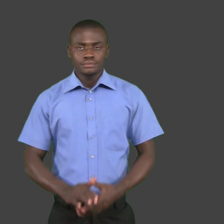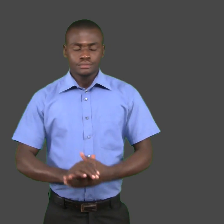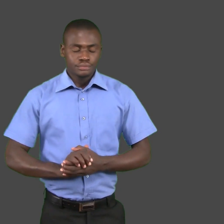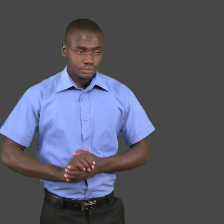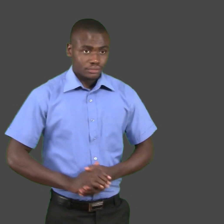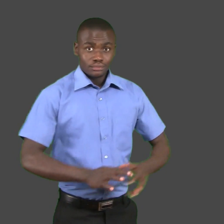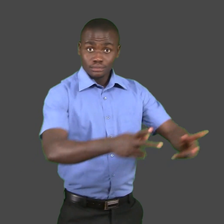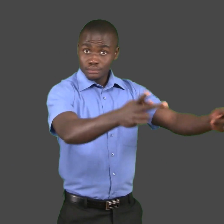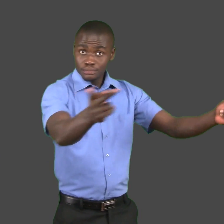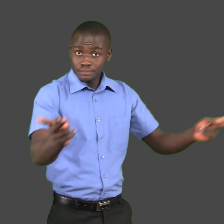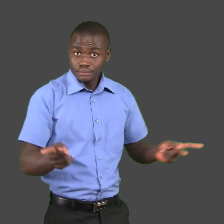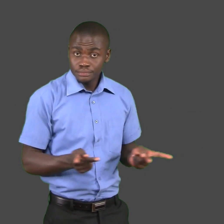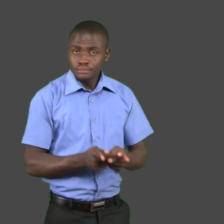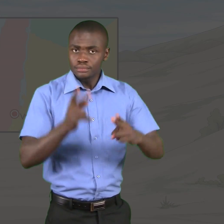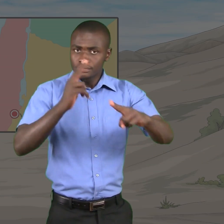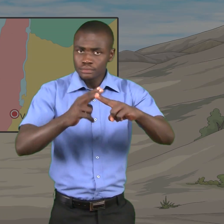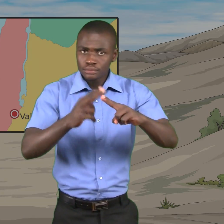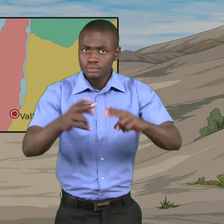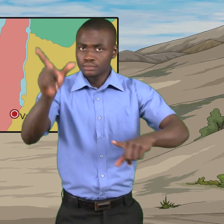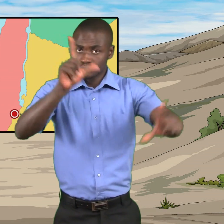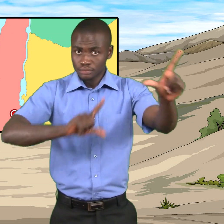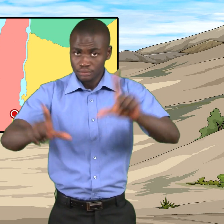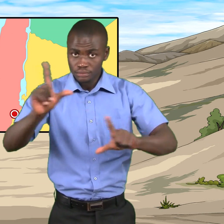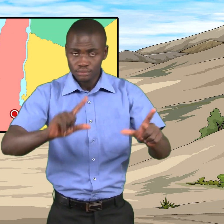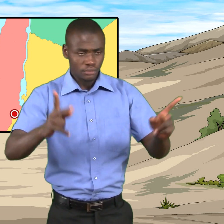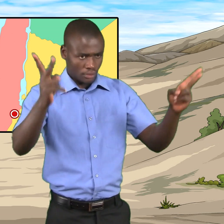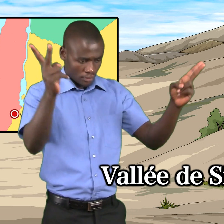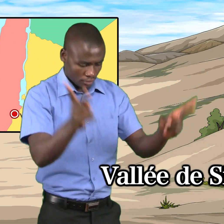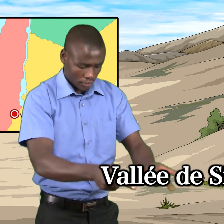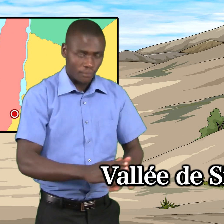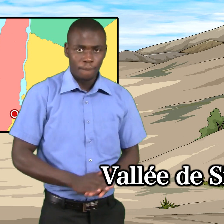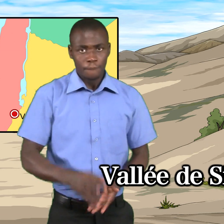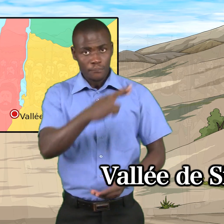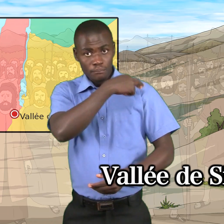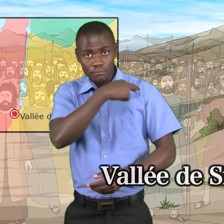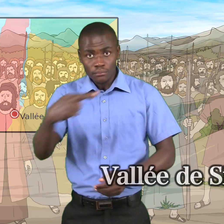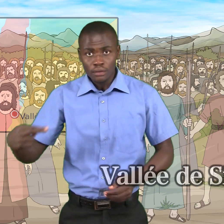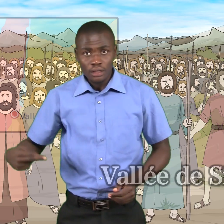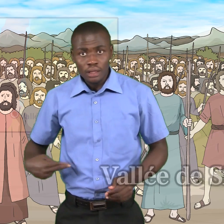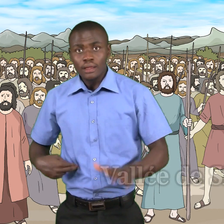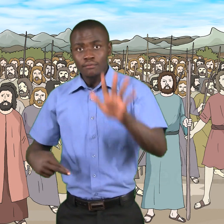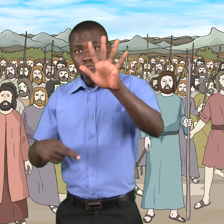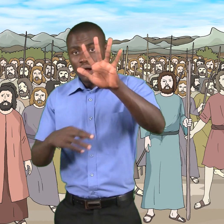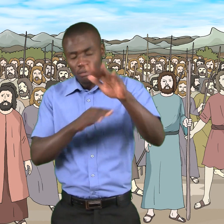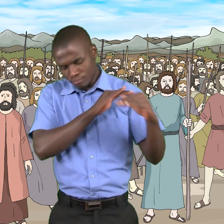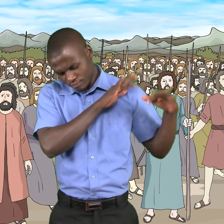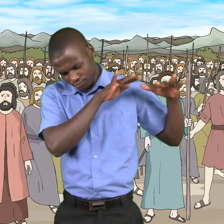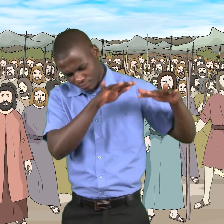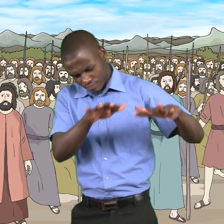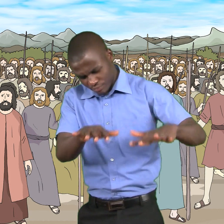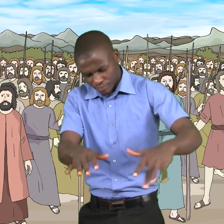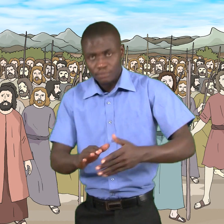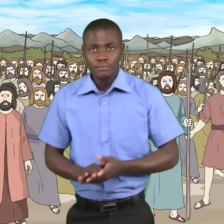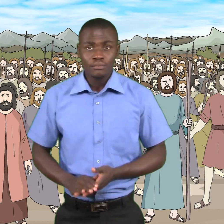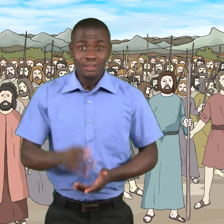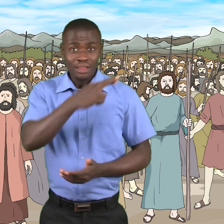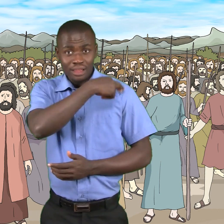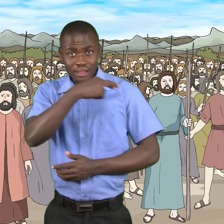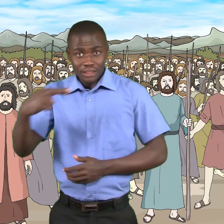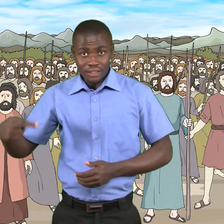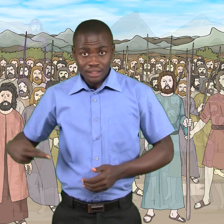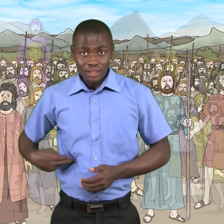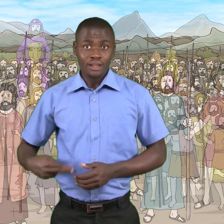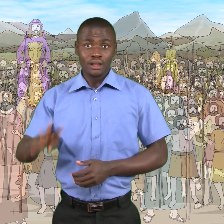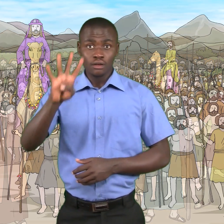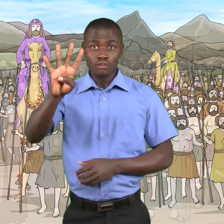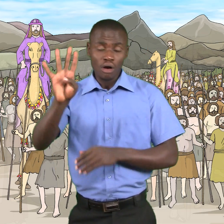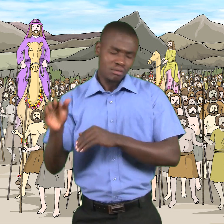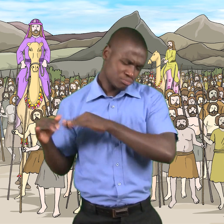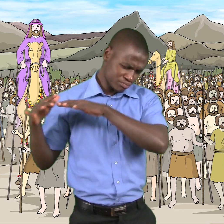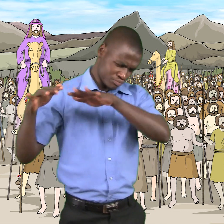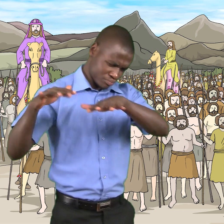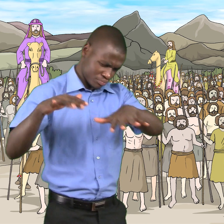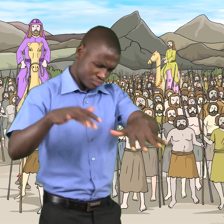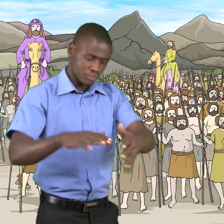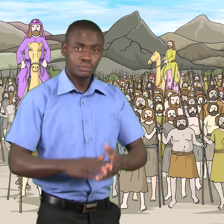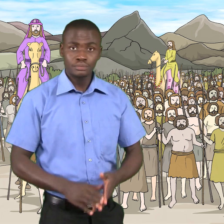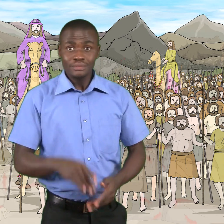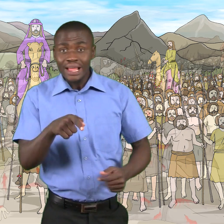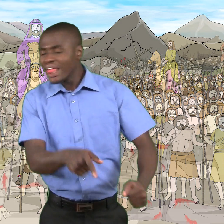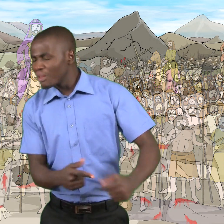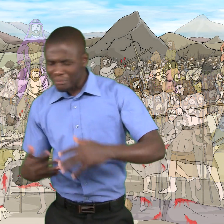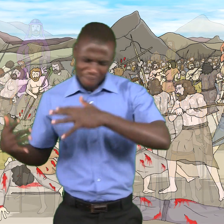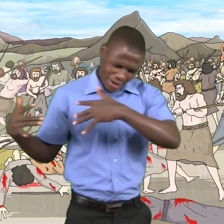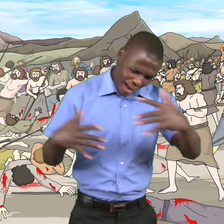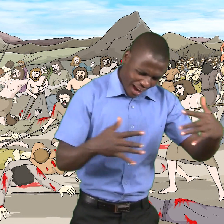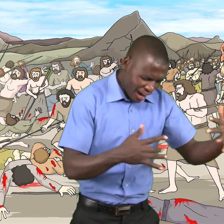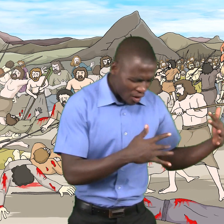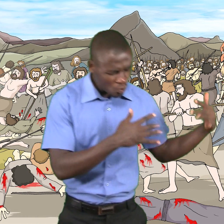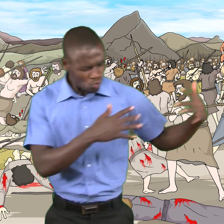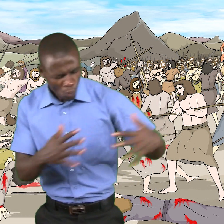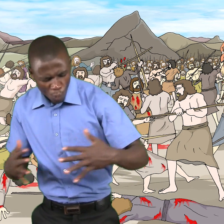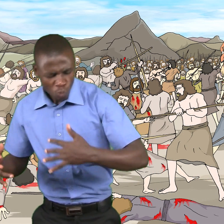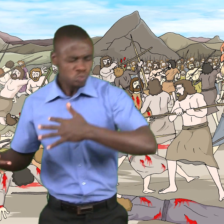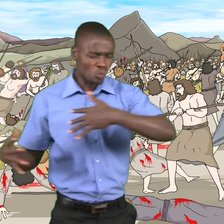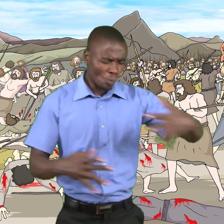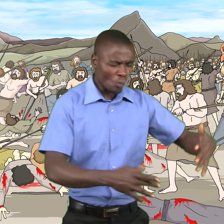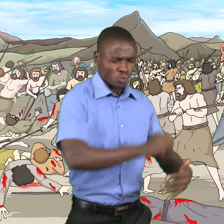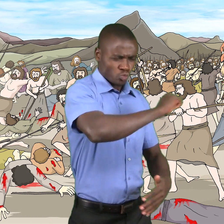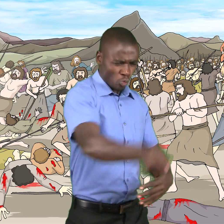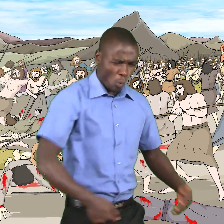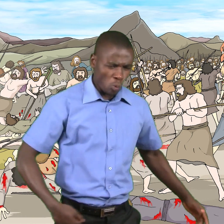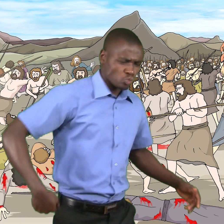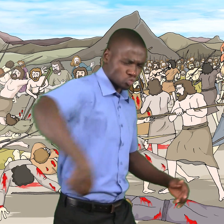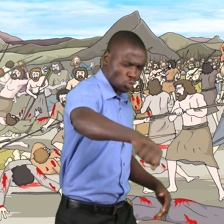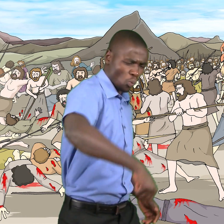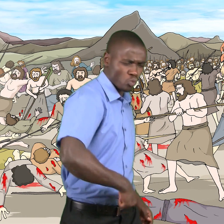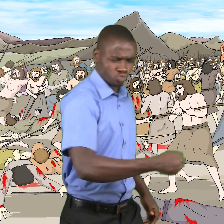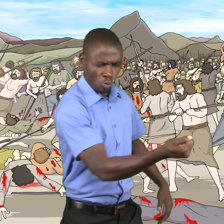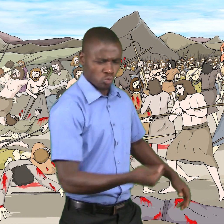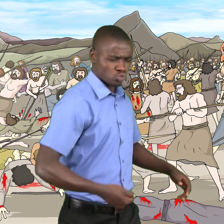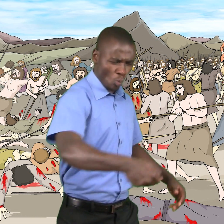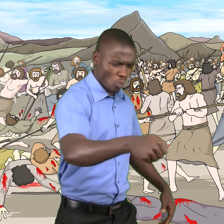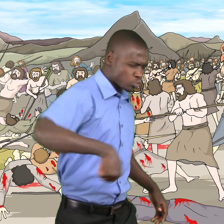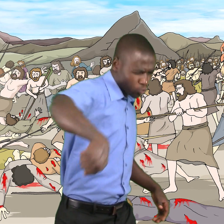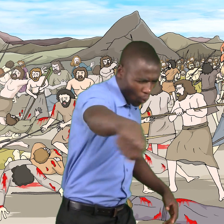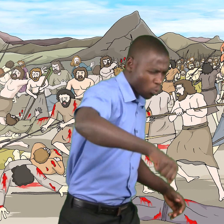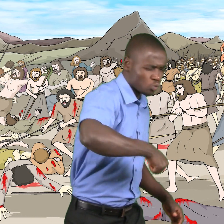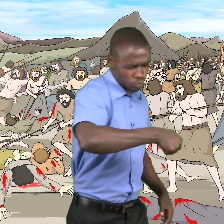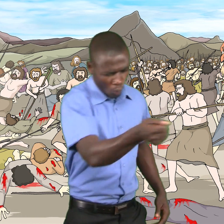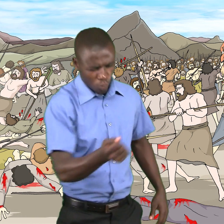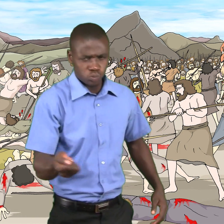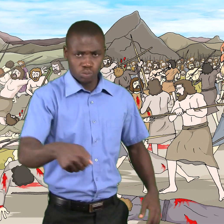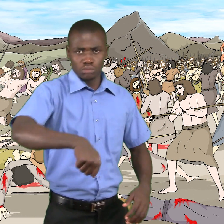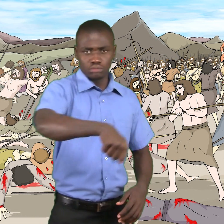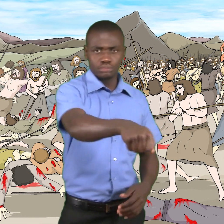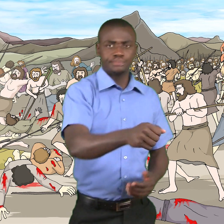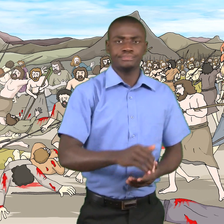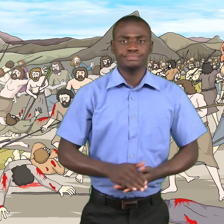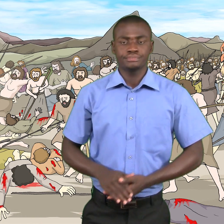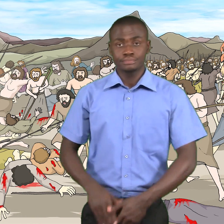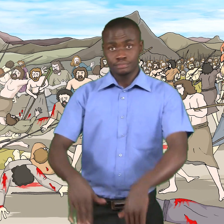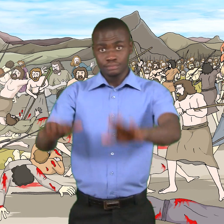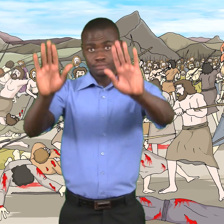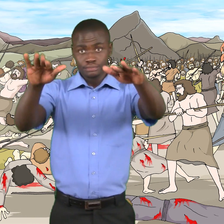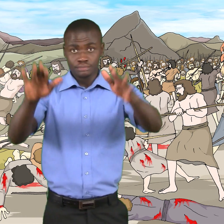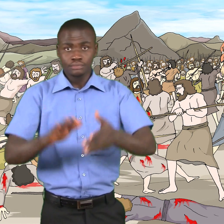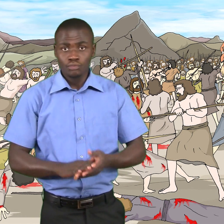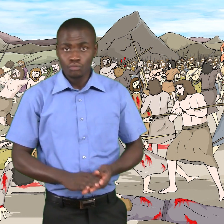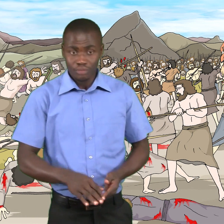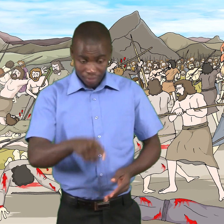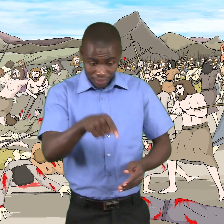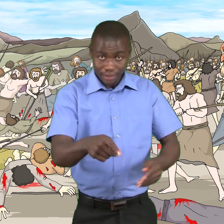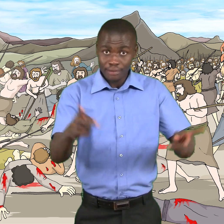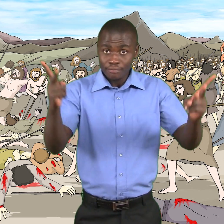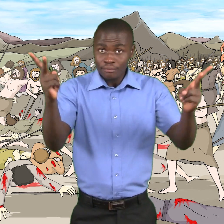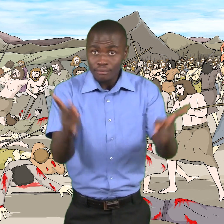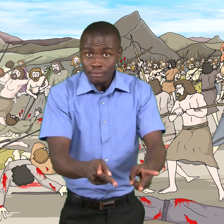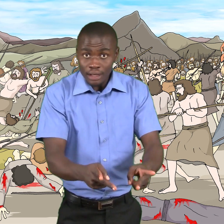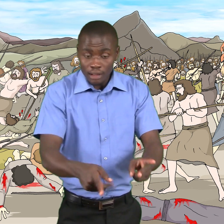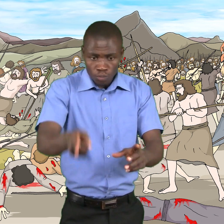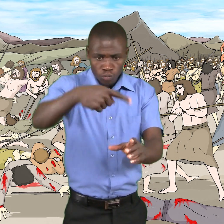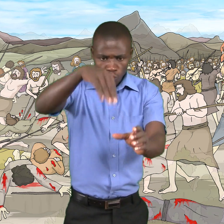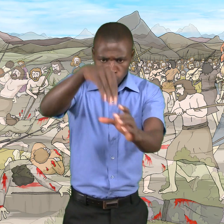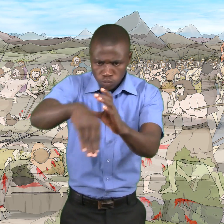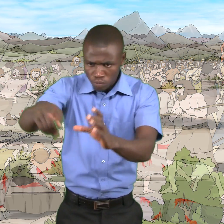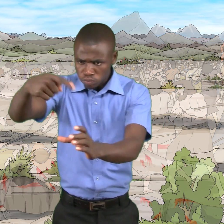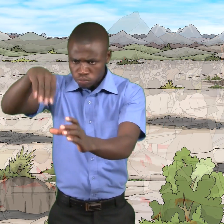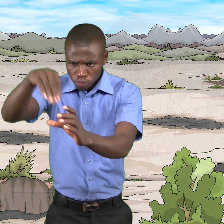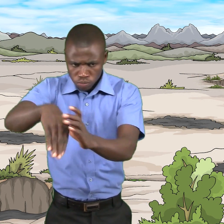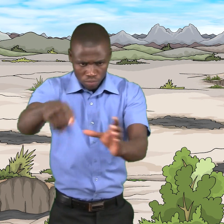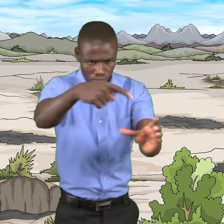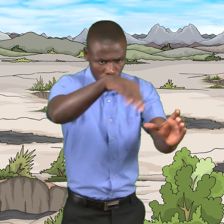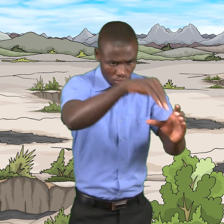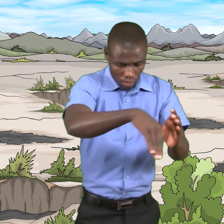Then the king of Sodom, the king of Gomorrah, the king of Admah, the king of Zeboiim, and the king of Bela (that is, Zoar) marched out and arrayed themselves for battle in the Valley of Siddim against Chedorlaomer king of Elam, Tidal king of Goiim, Amraphel king of Shinar, and Arioch king of Ellasar—four kings against five.